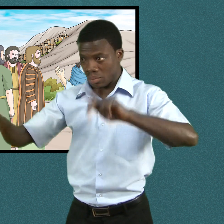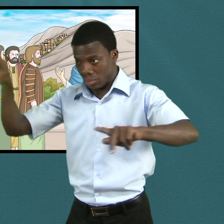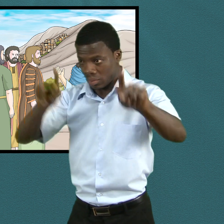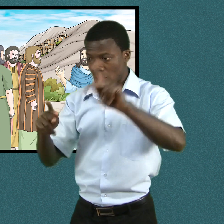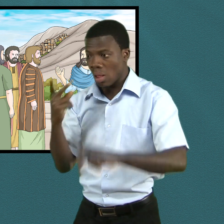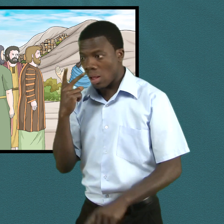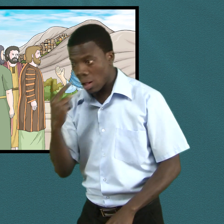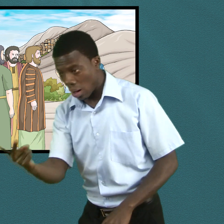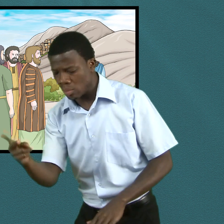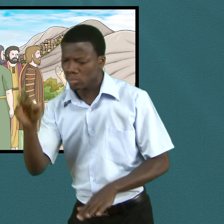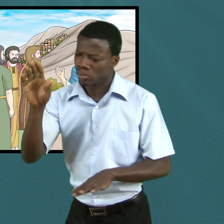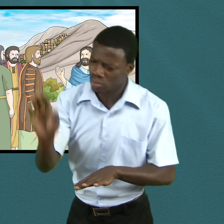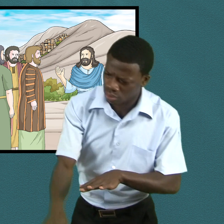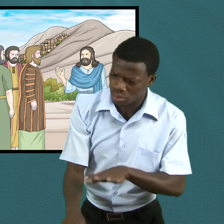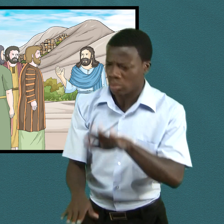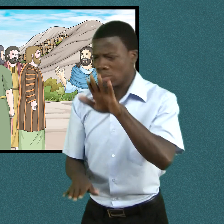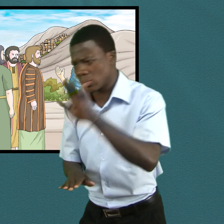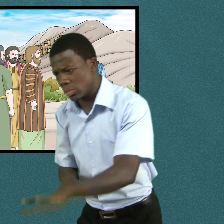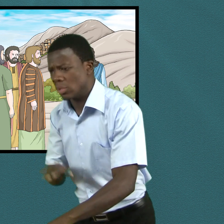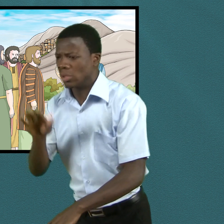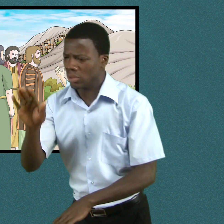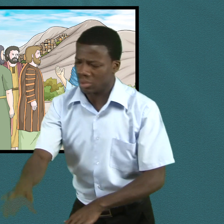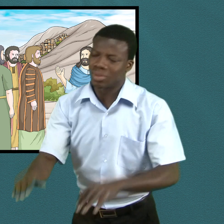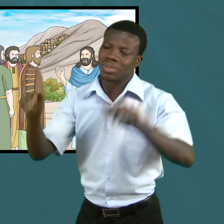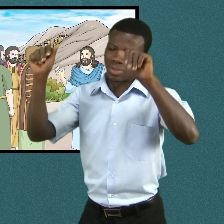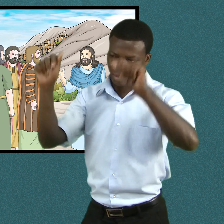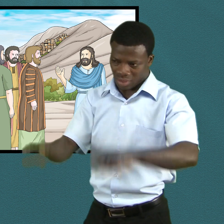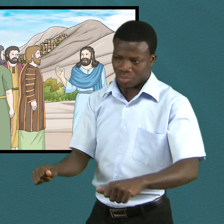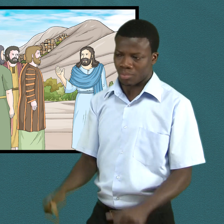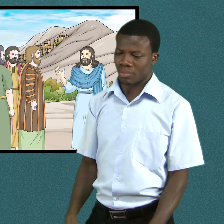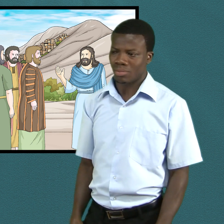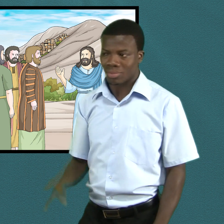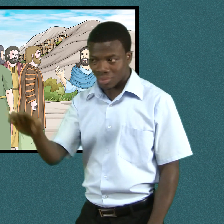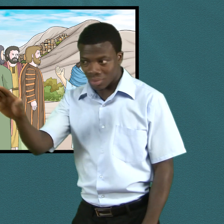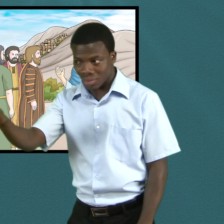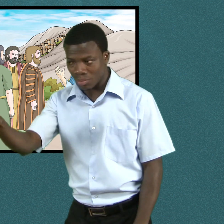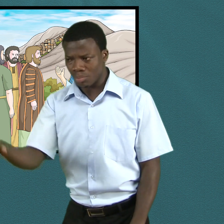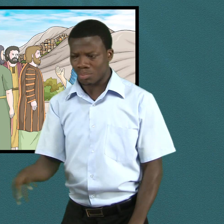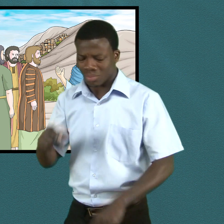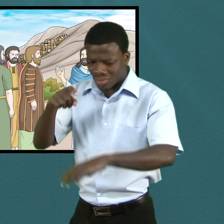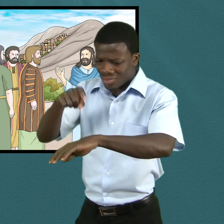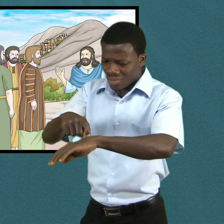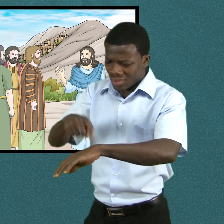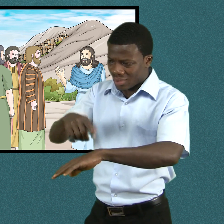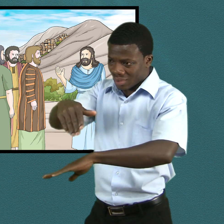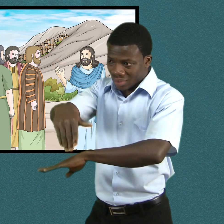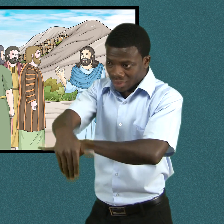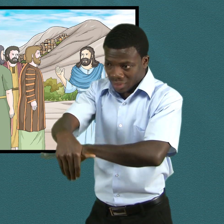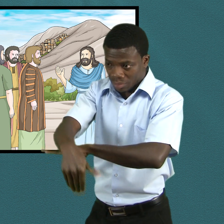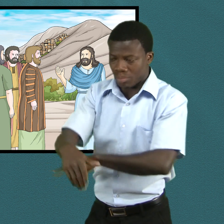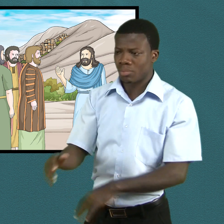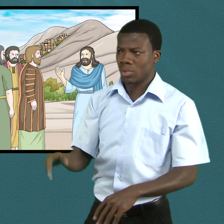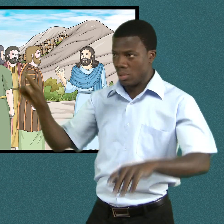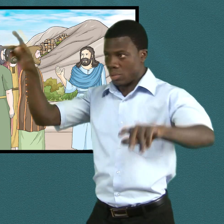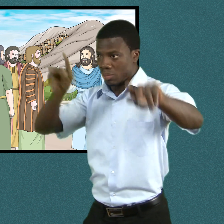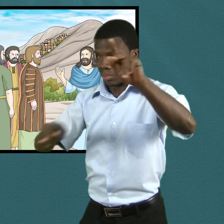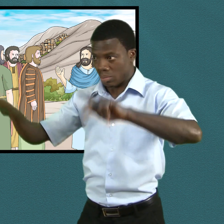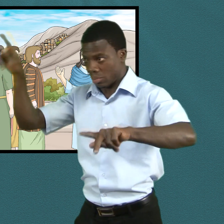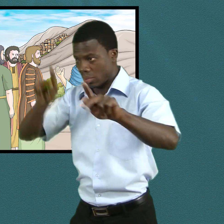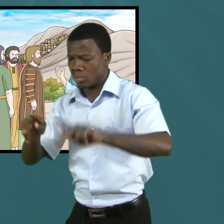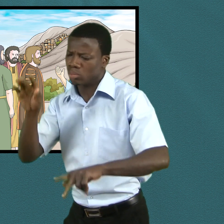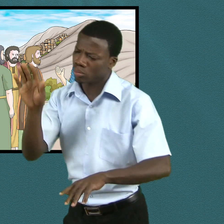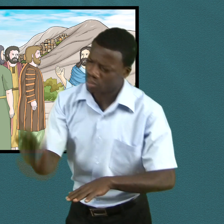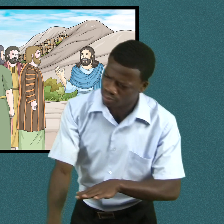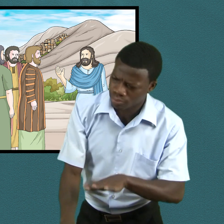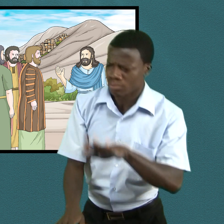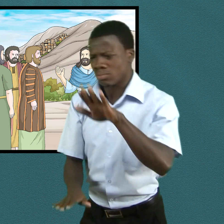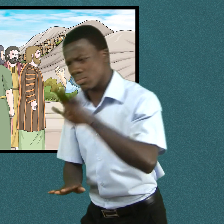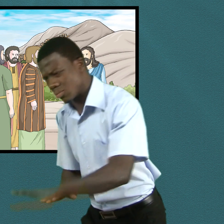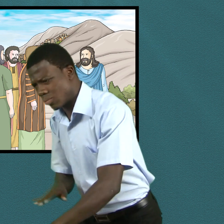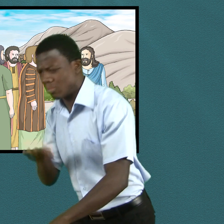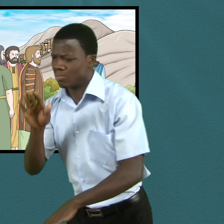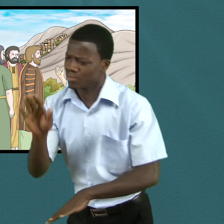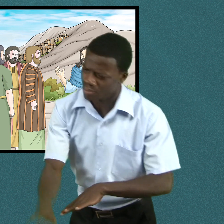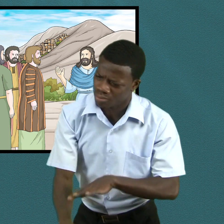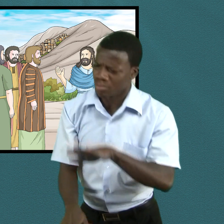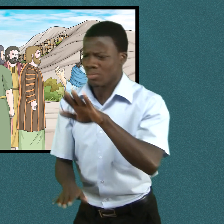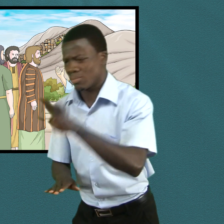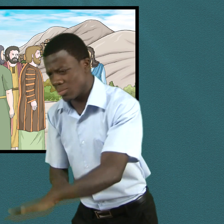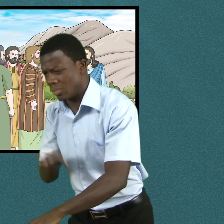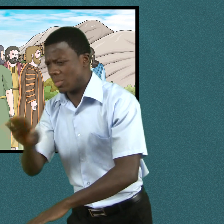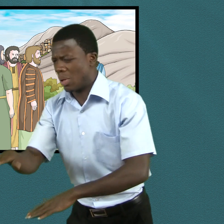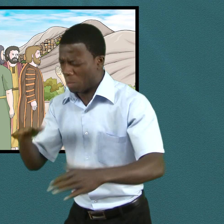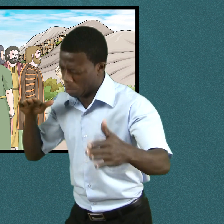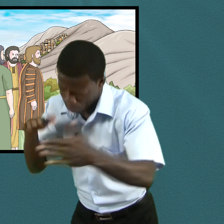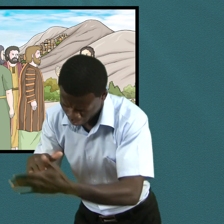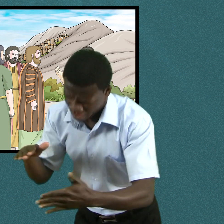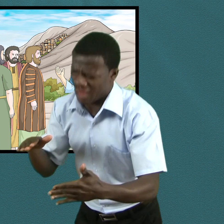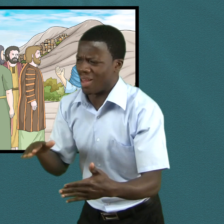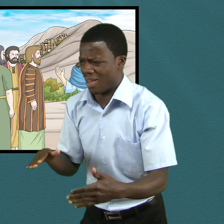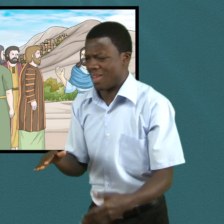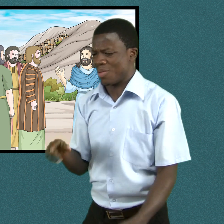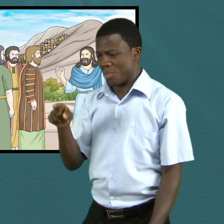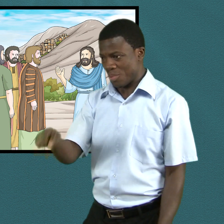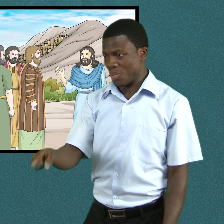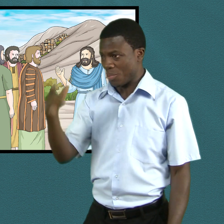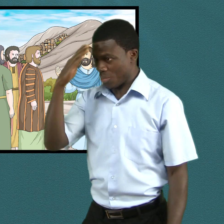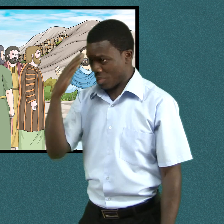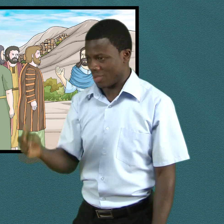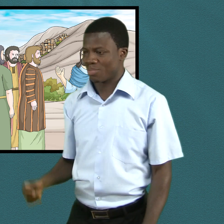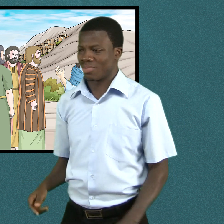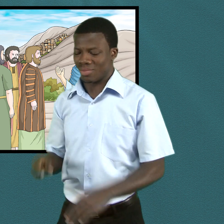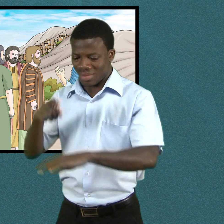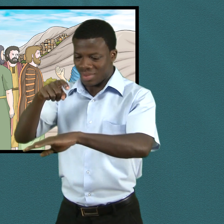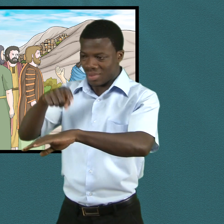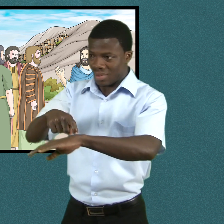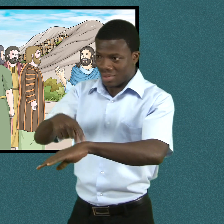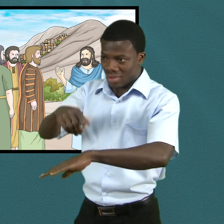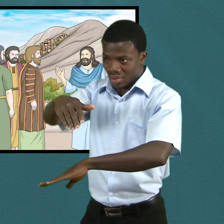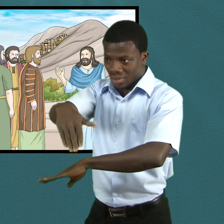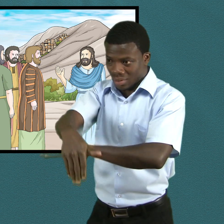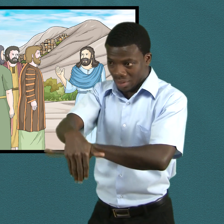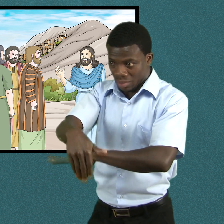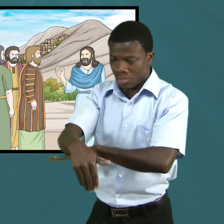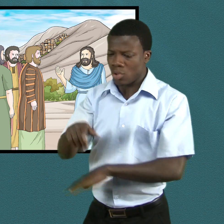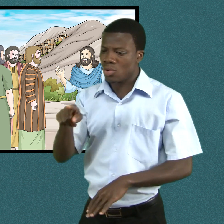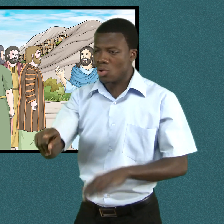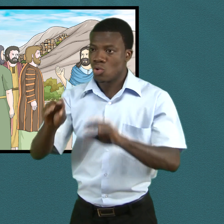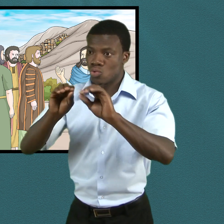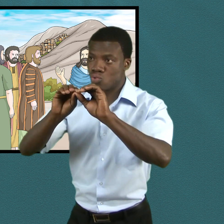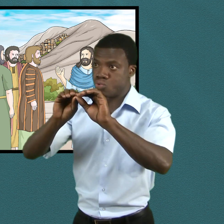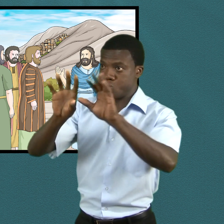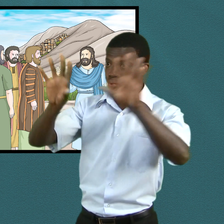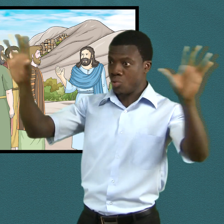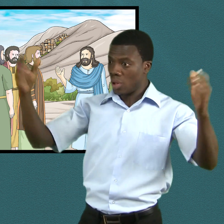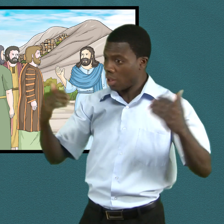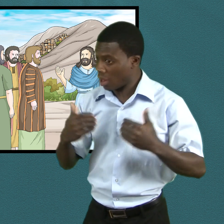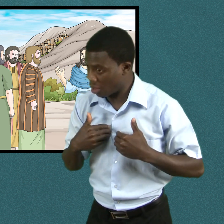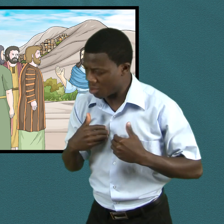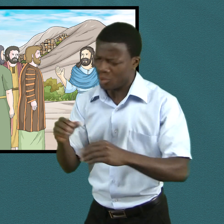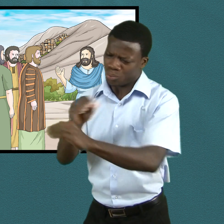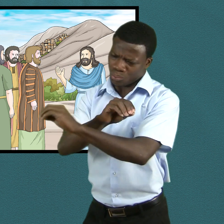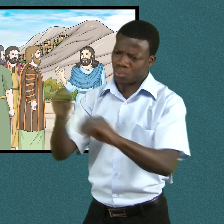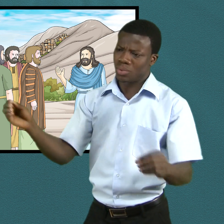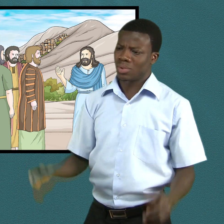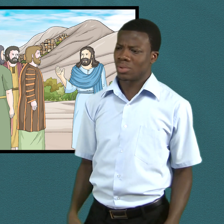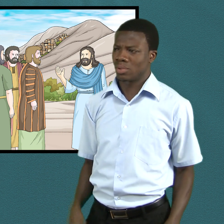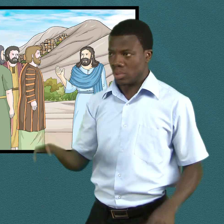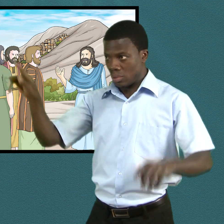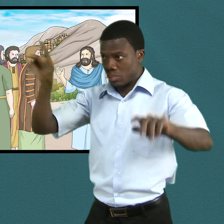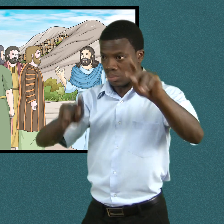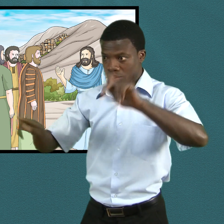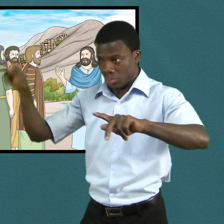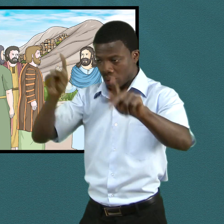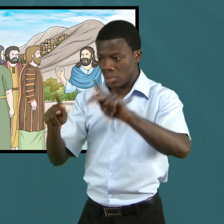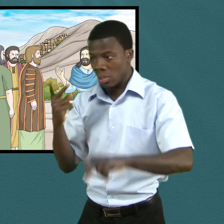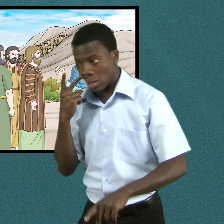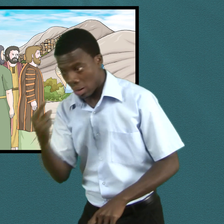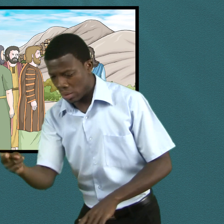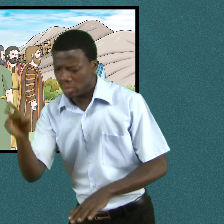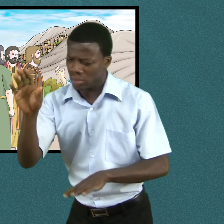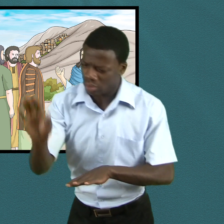But if anyone walks at night, he will stumble, because he has no light.”